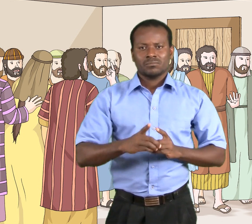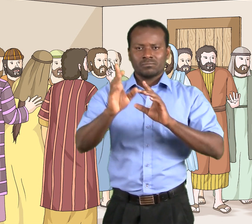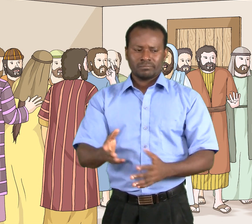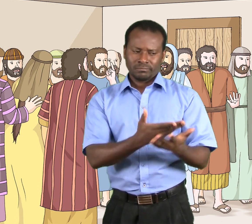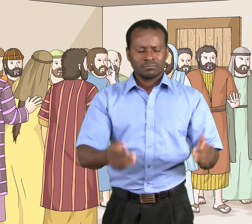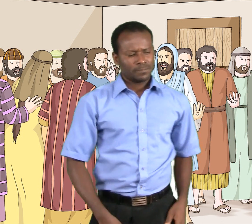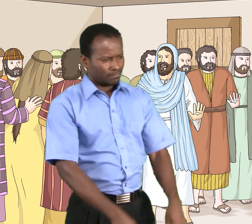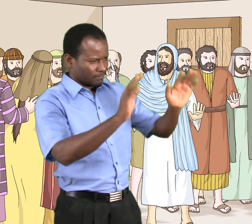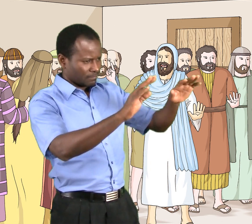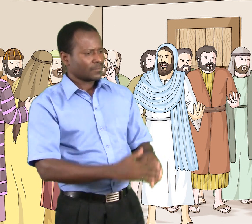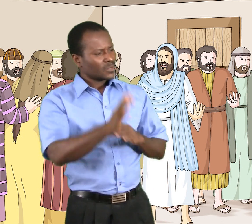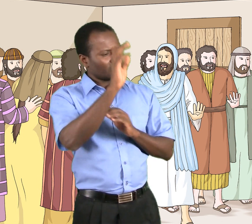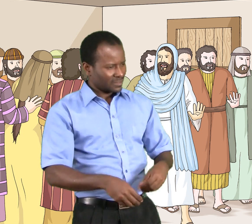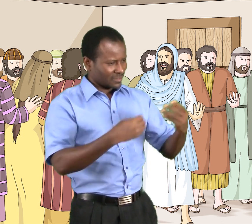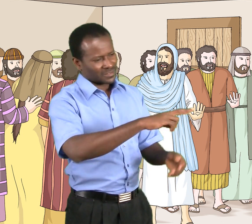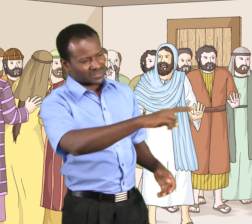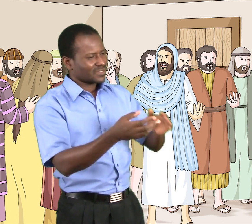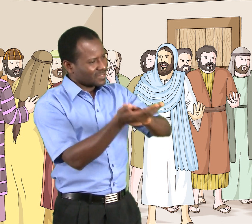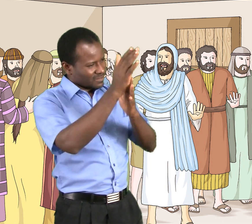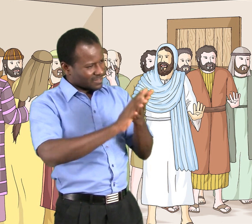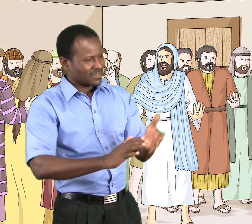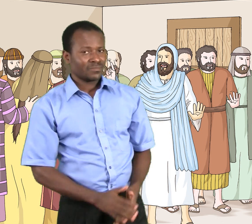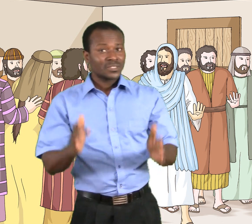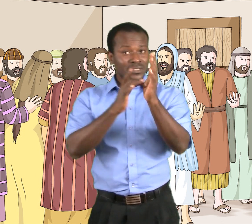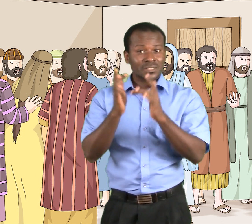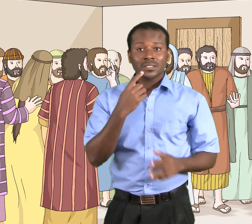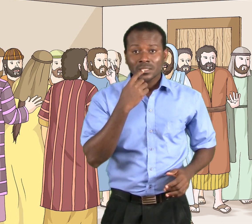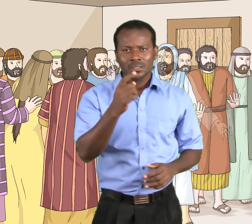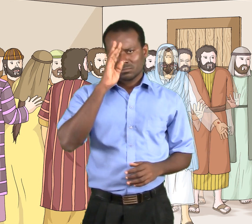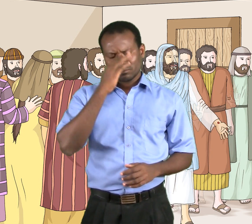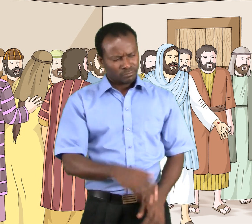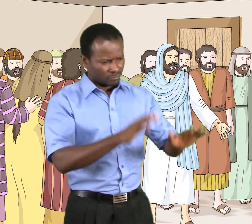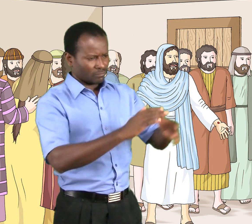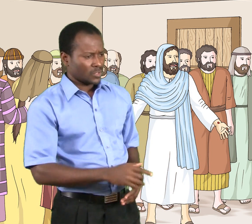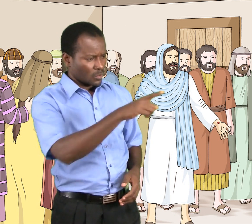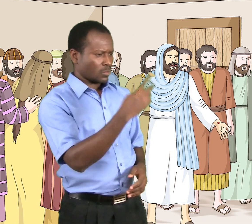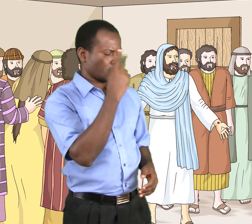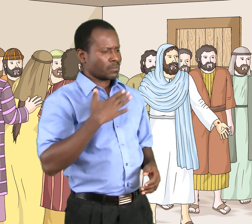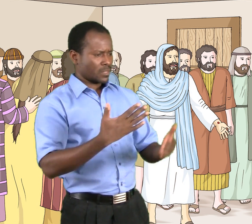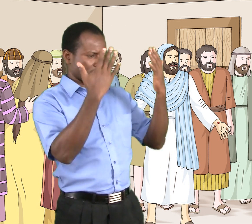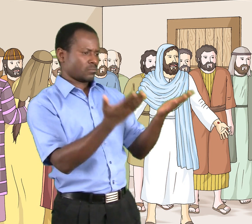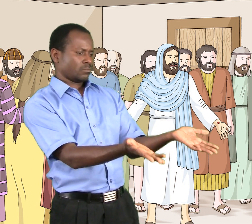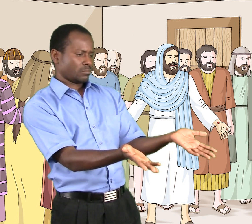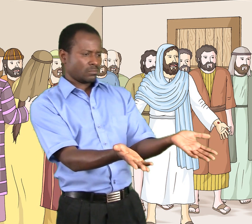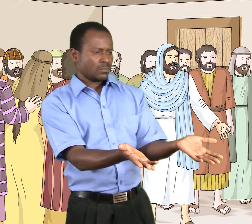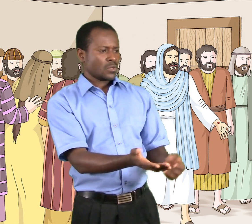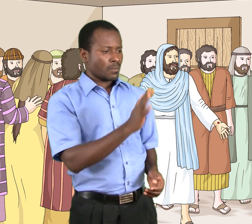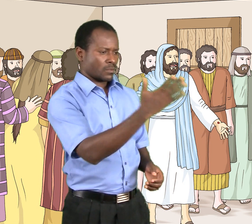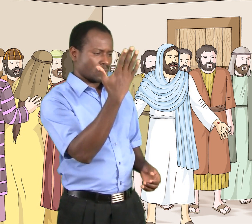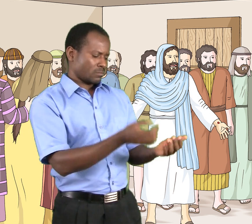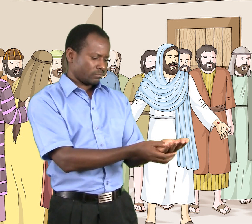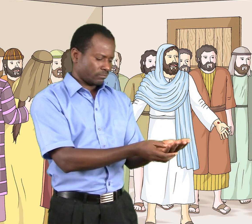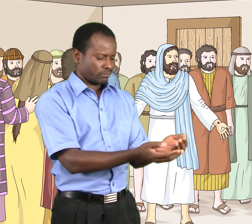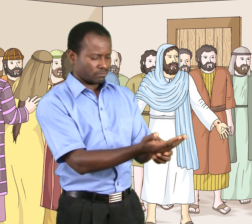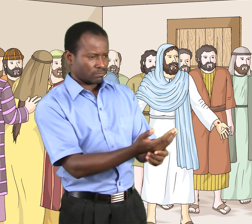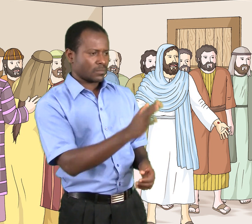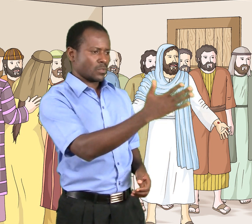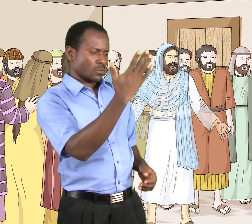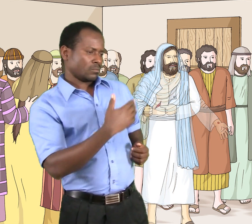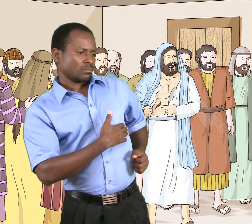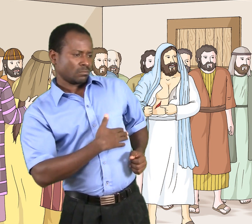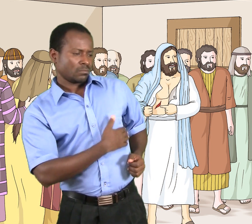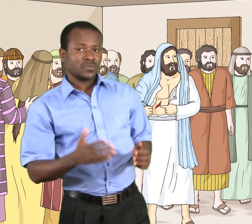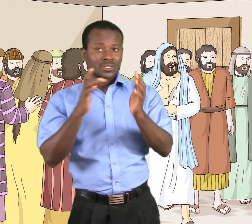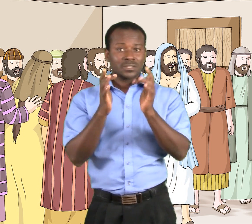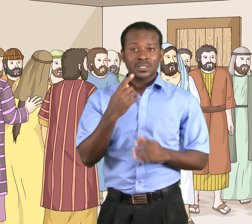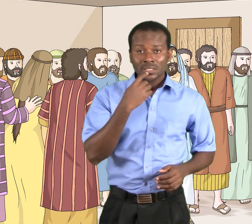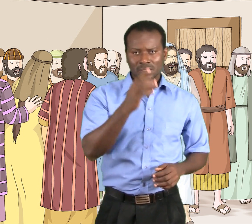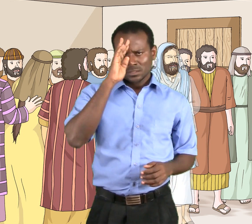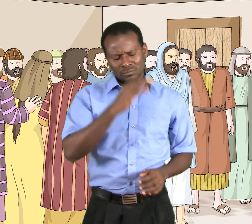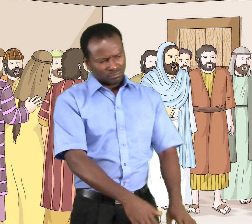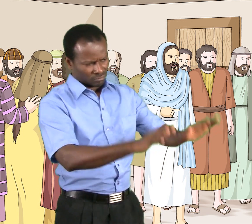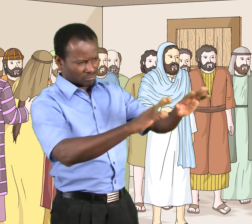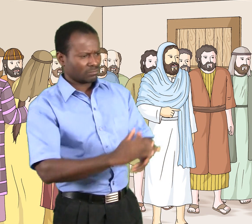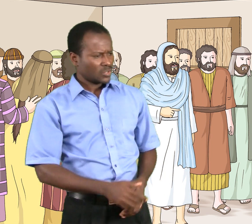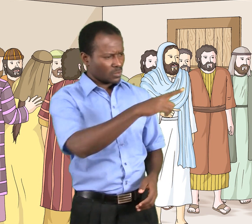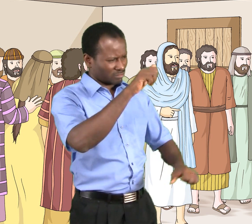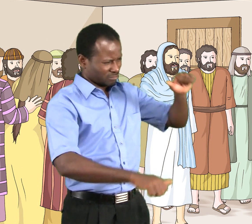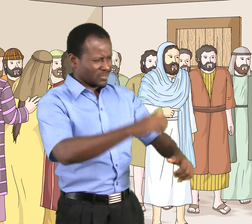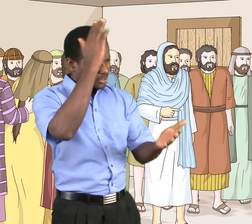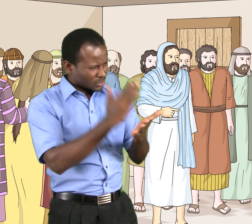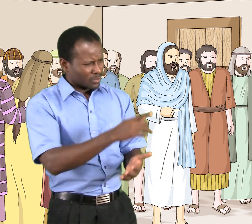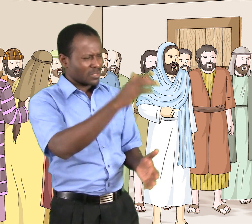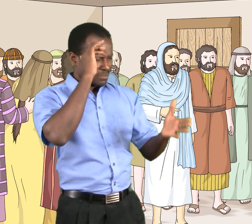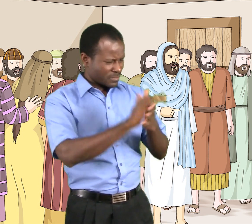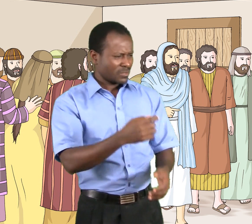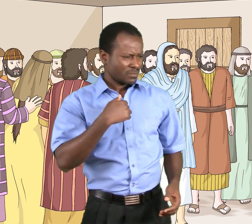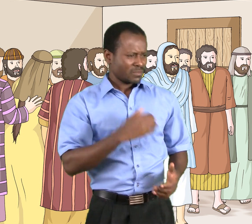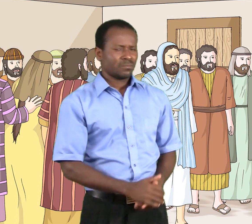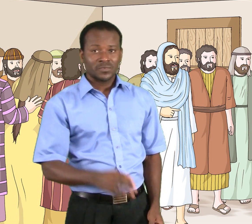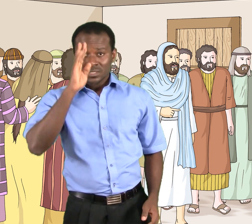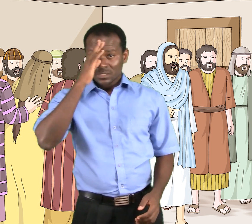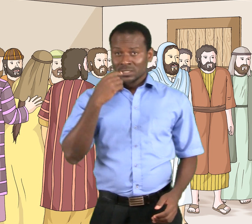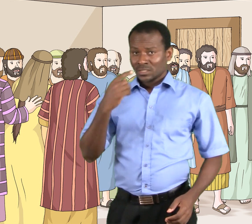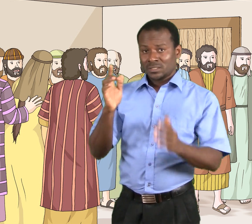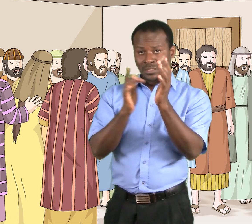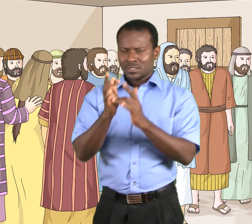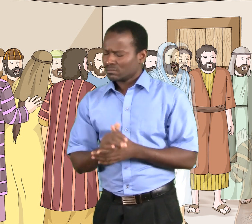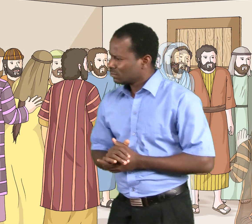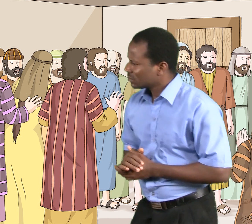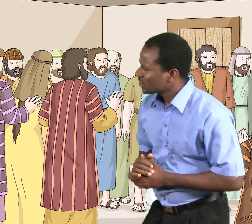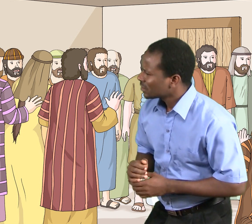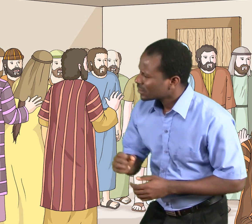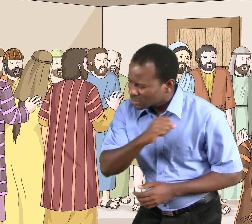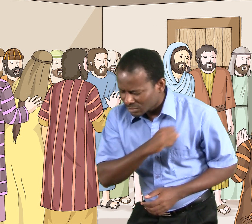Jesus came and stood among them and said, “Peace be with you.” Then Jesus said to Thomas, “Put your finger here and look at My hands. Reach out your hand and put it into My side. Stop doubting and believe.”